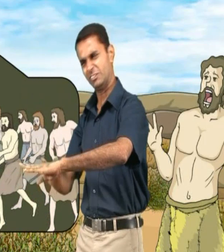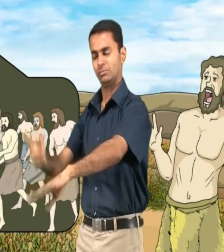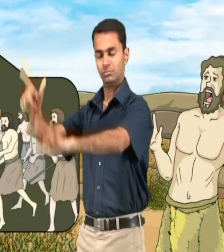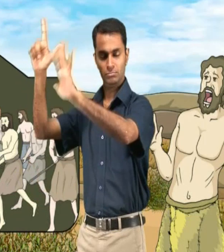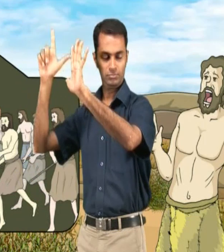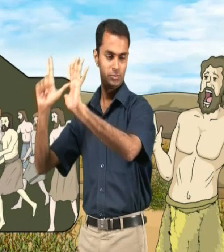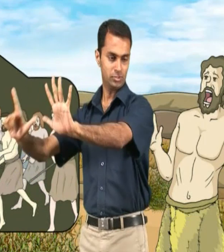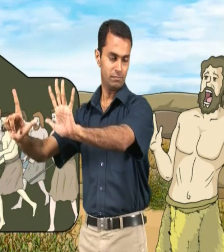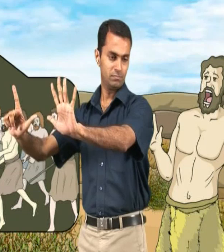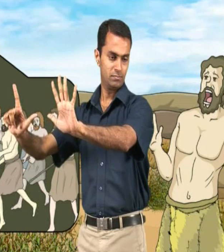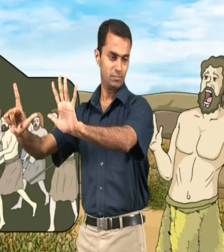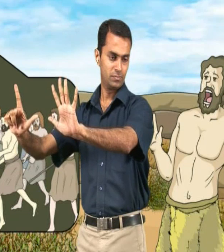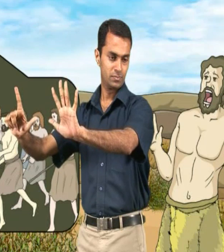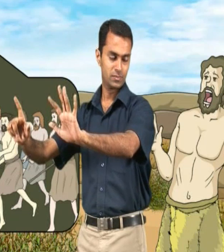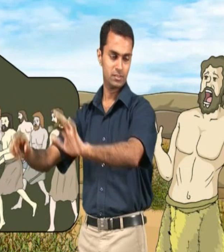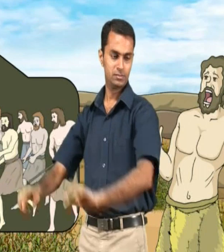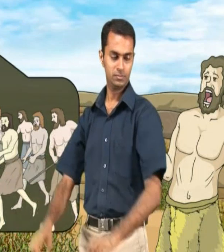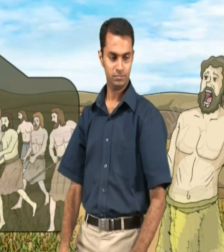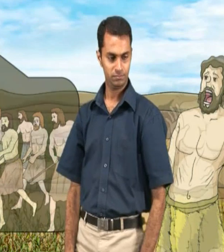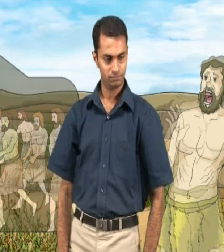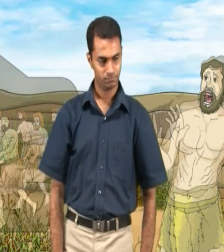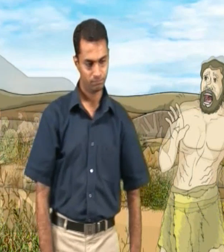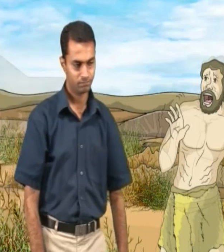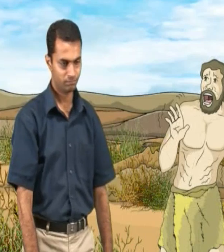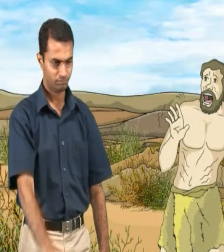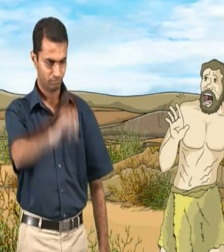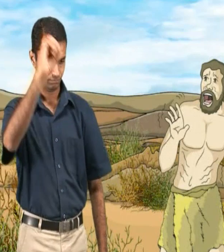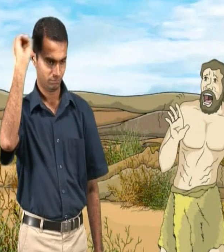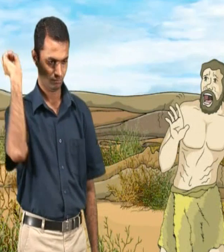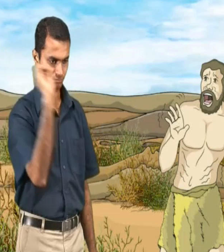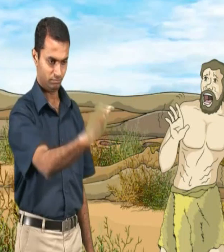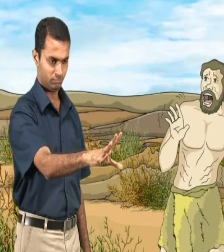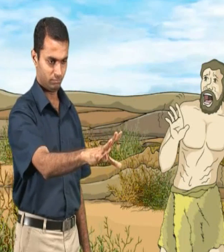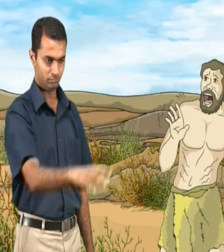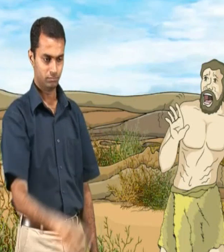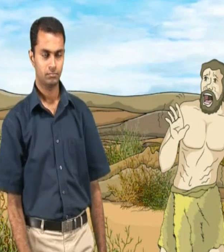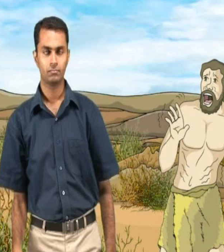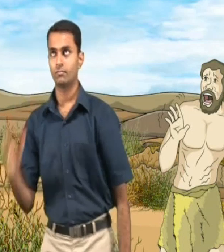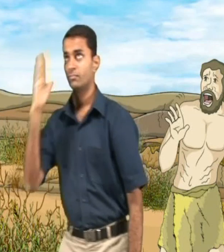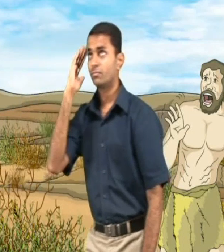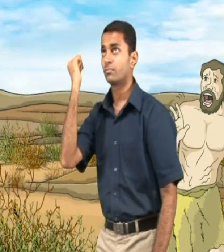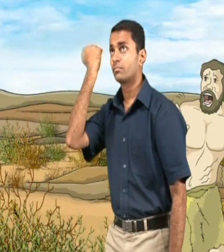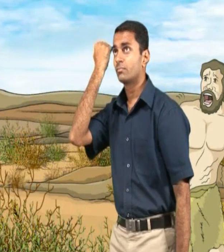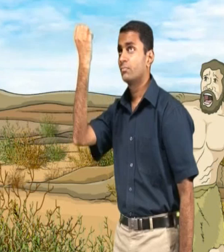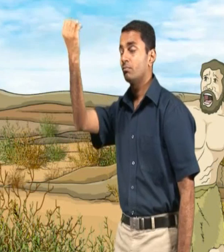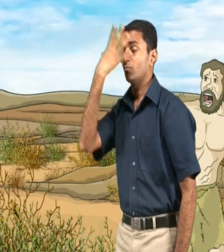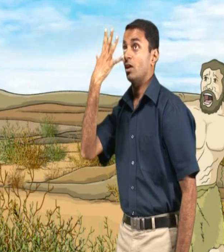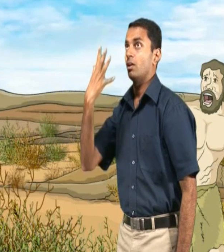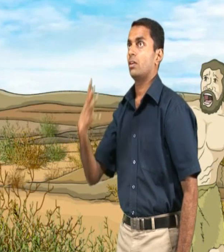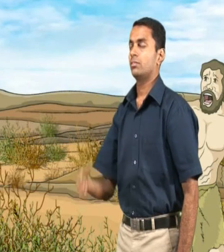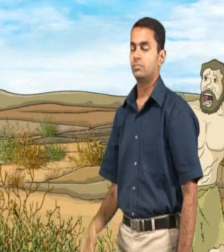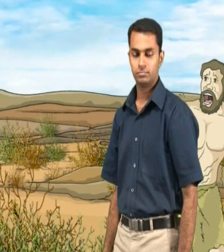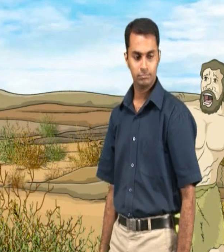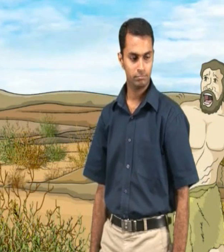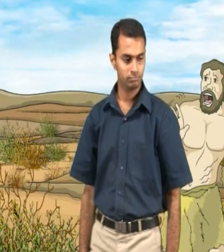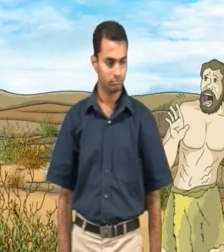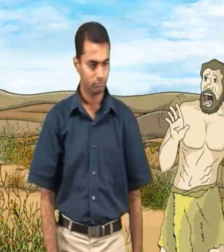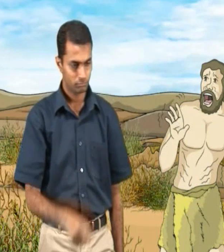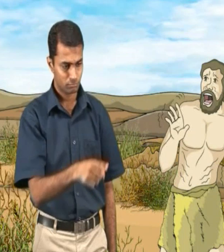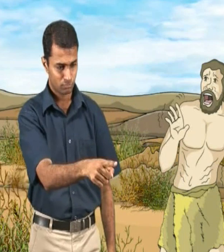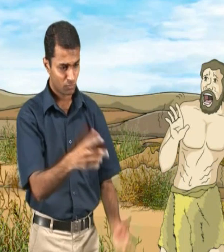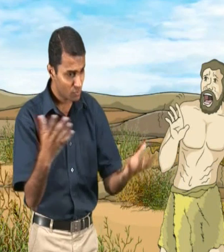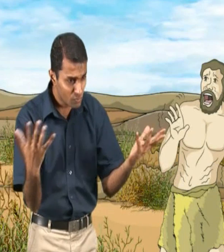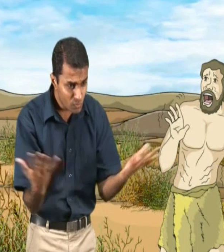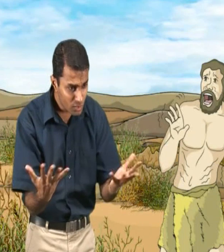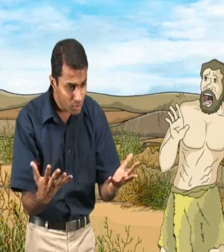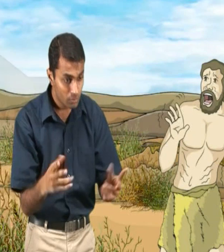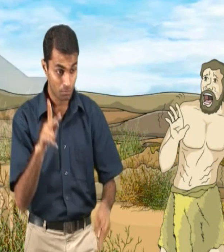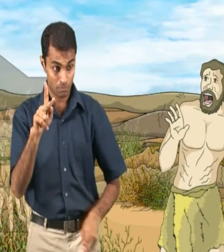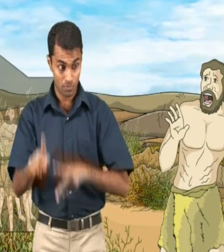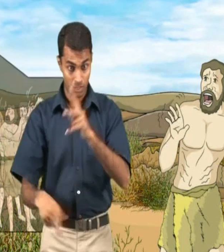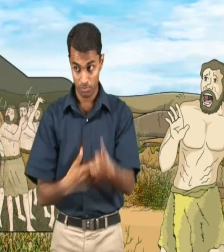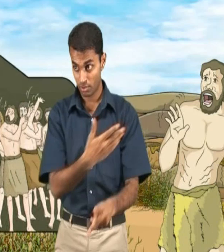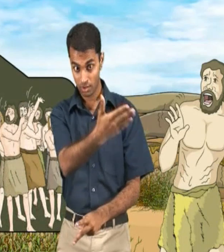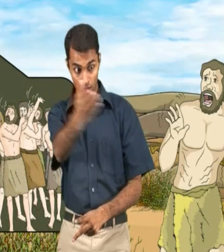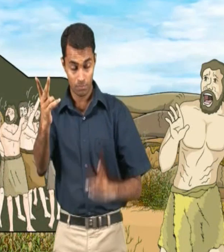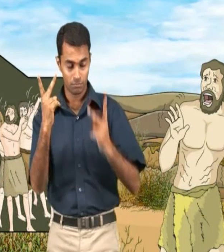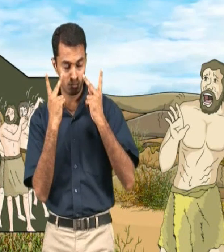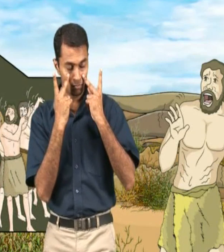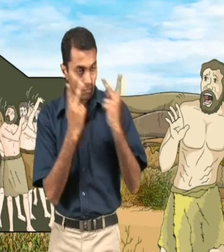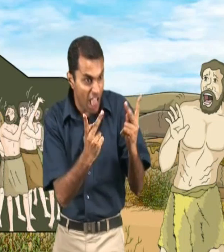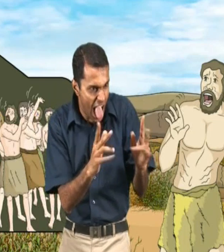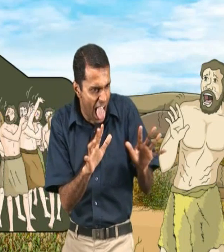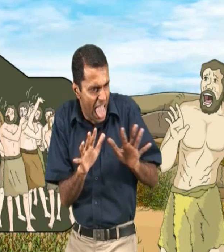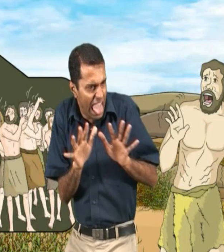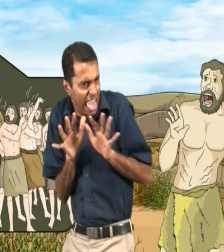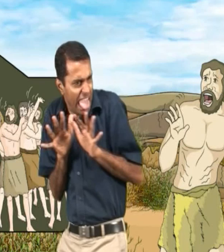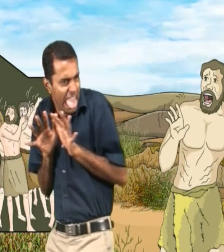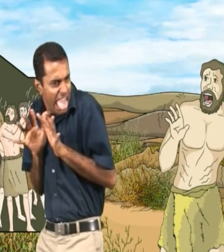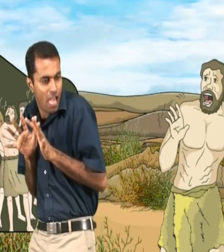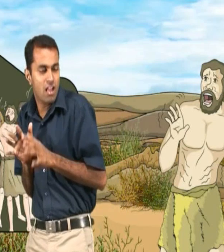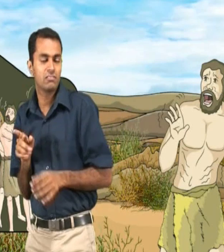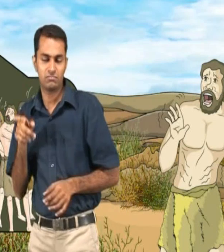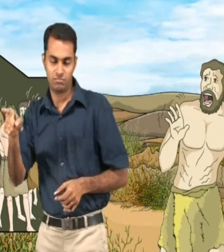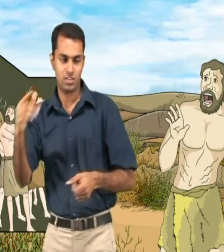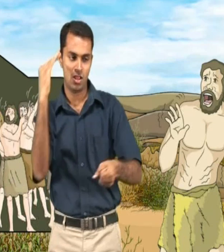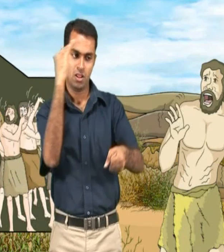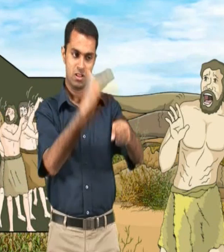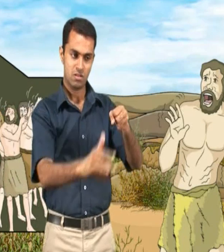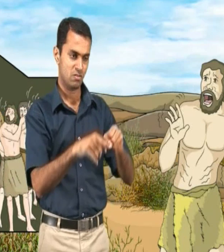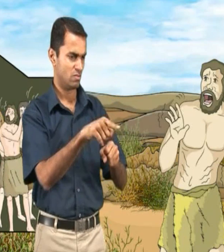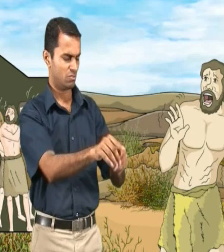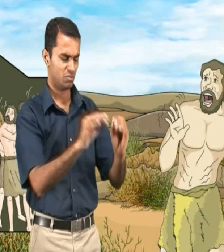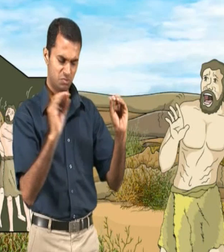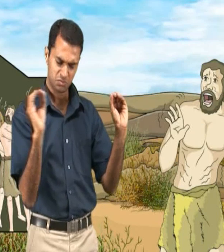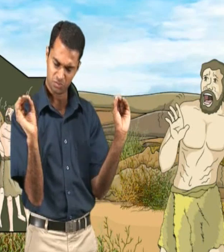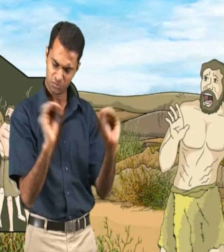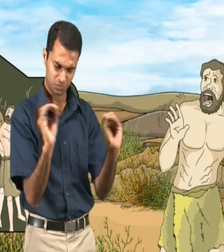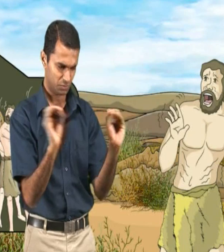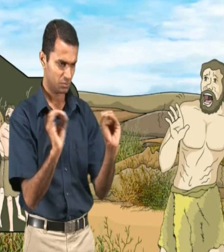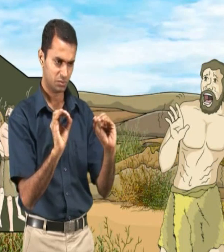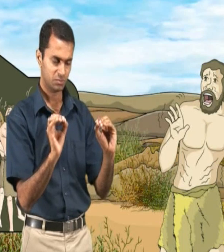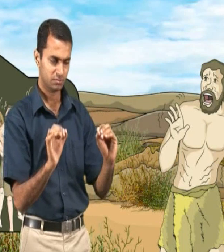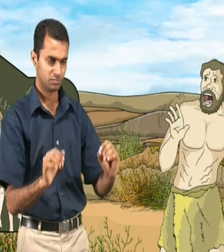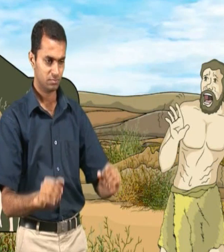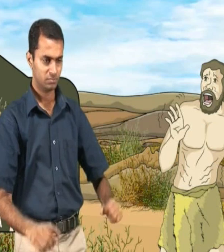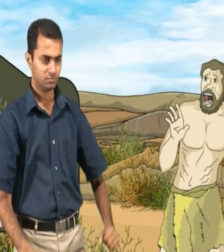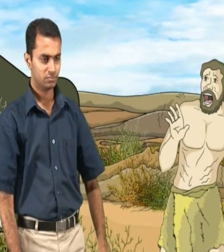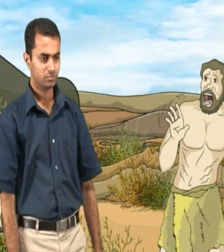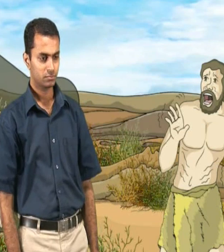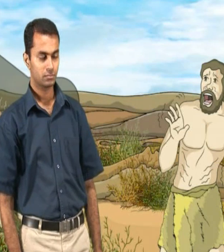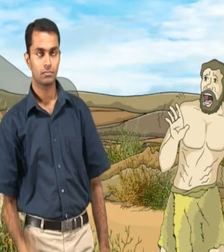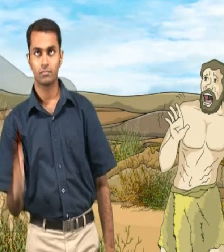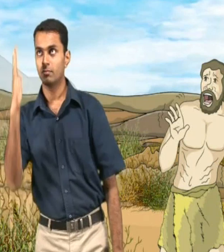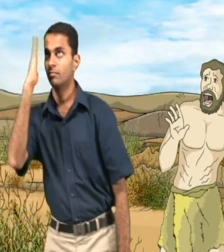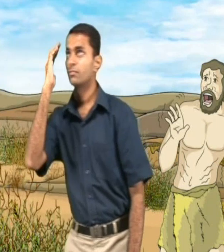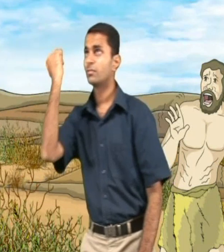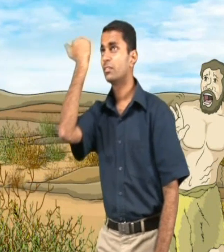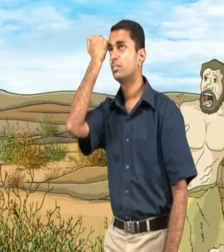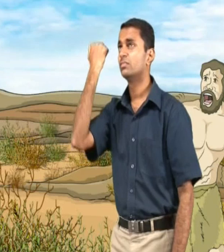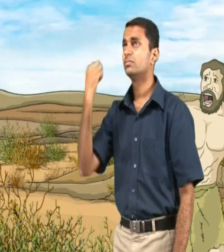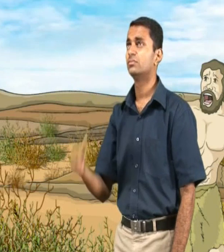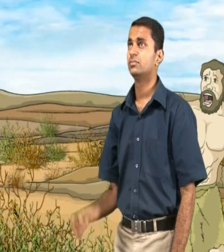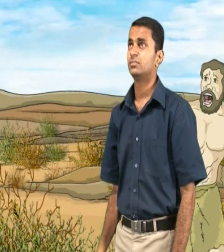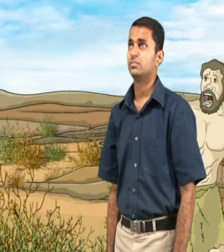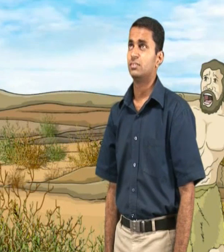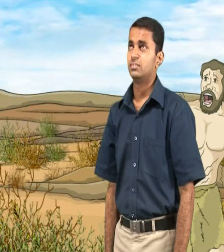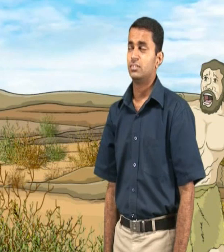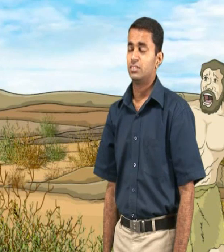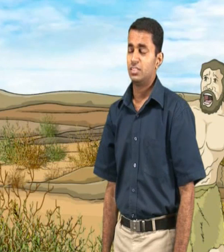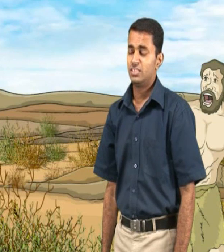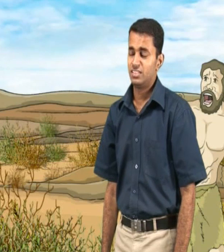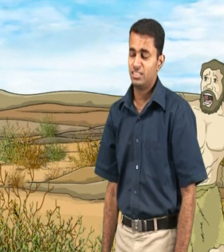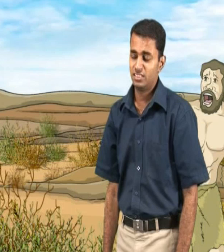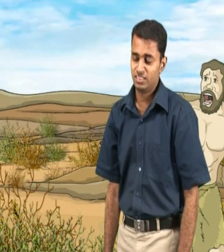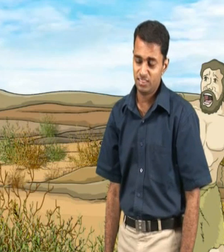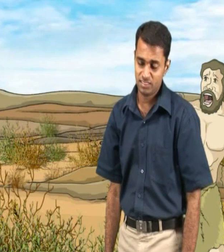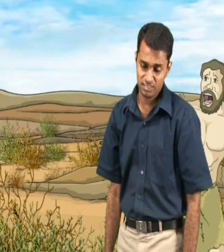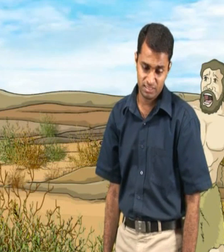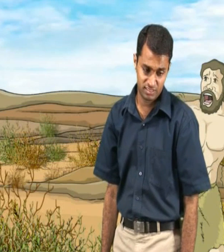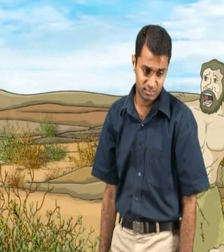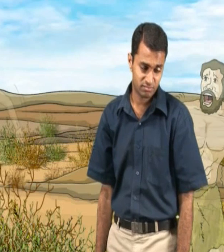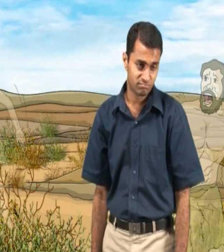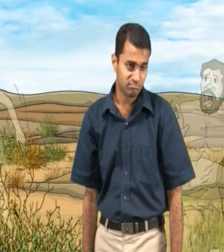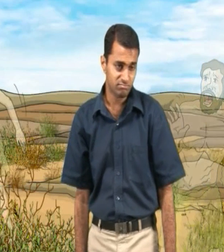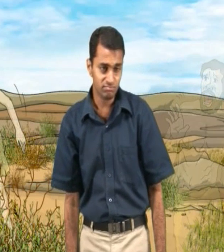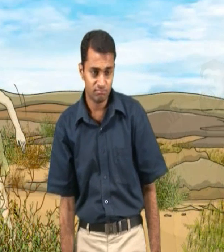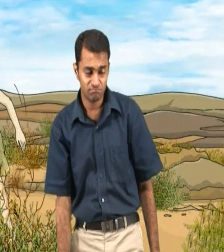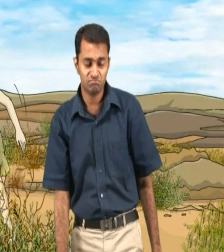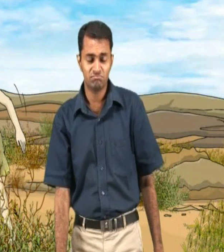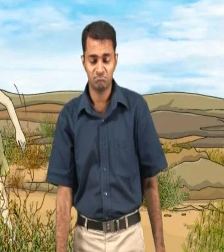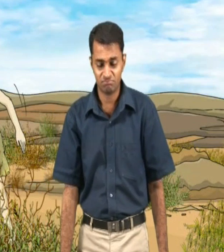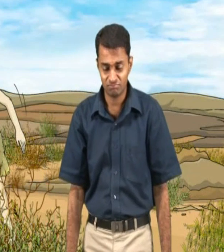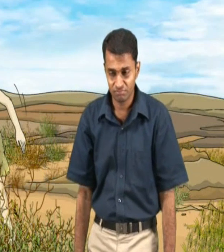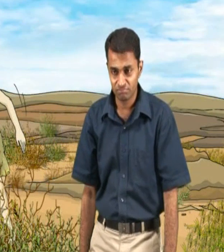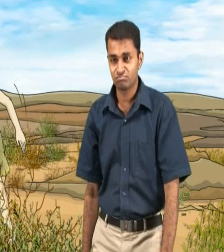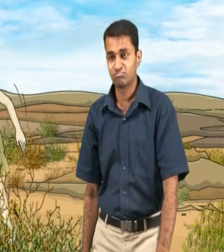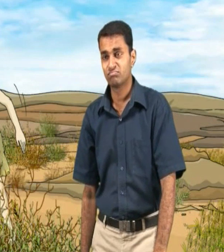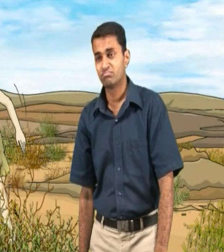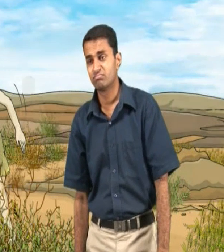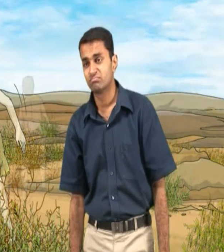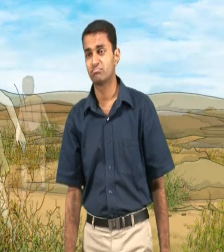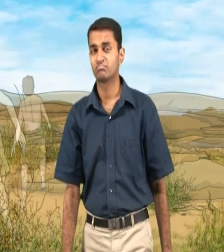“If anyone slays Cain, then Cain will be avenged sevenfold.” And the LORD placed a mark on Cain, so that no one who found him would kill him.